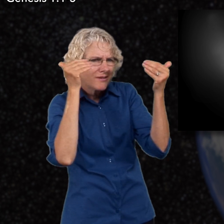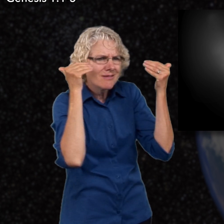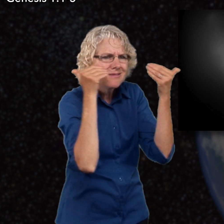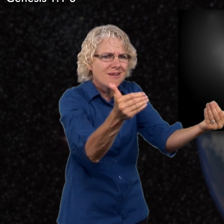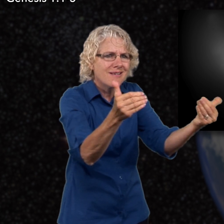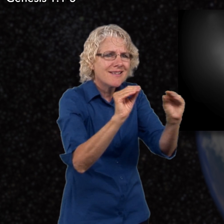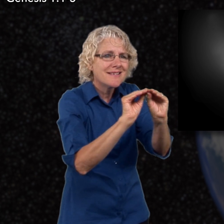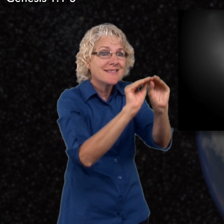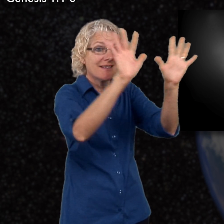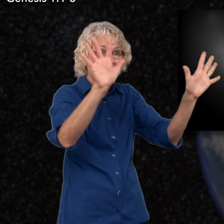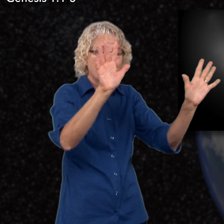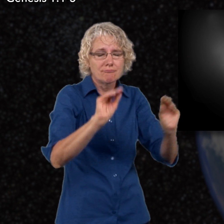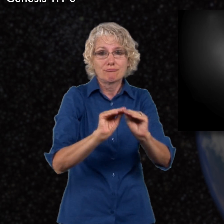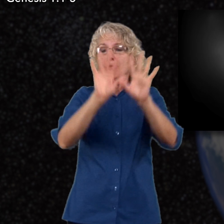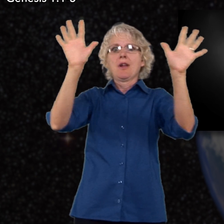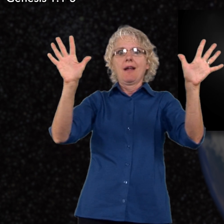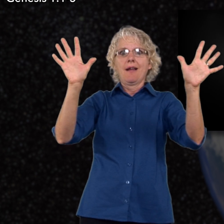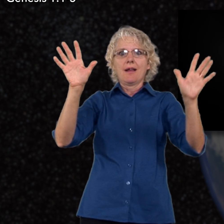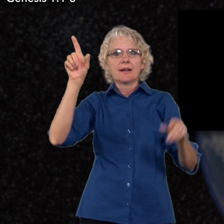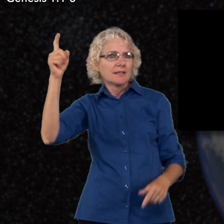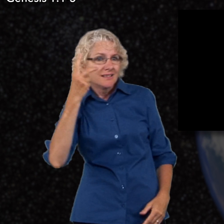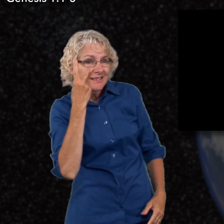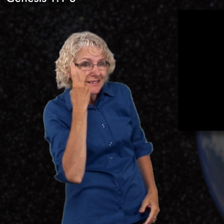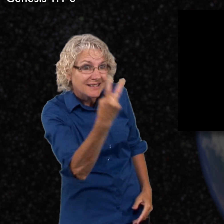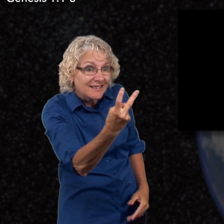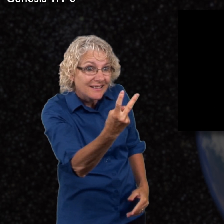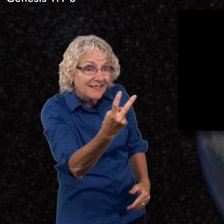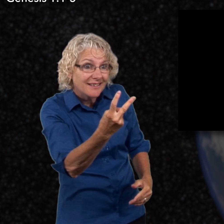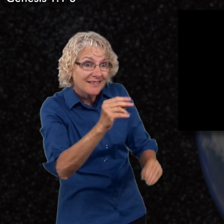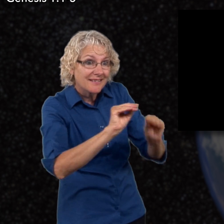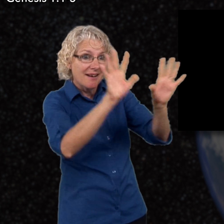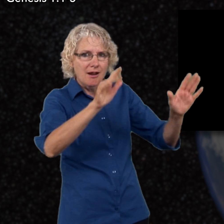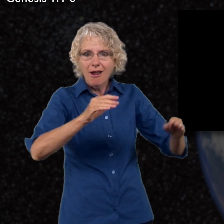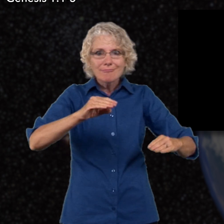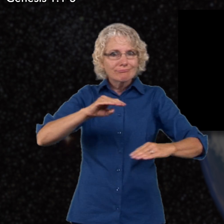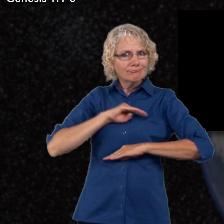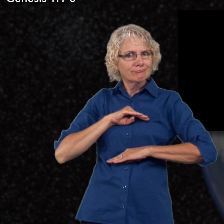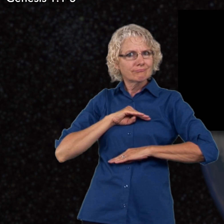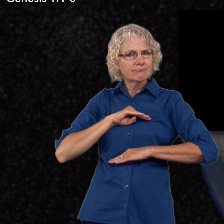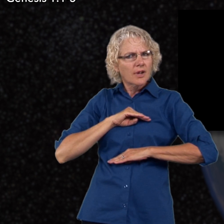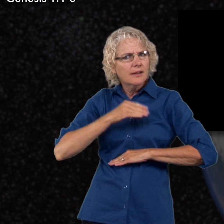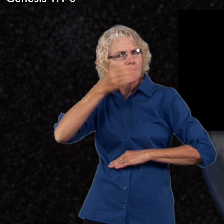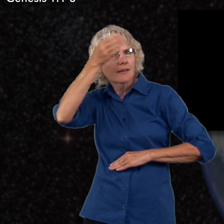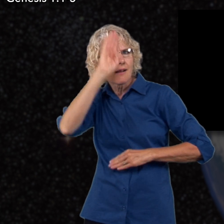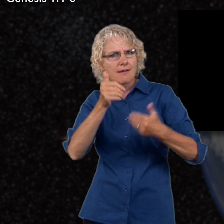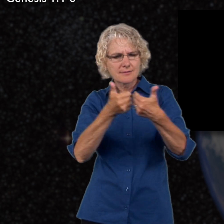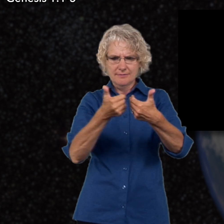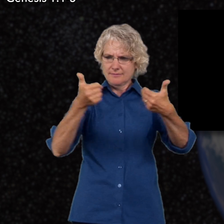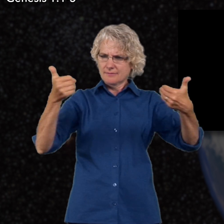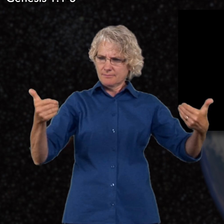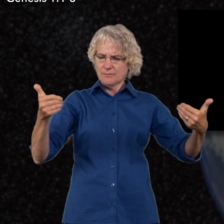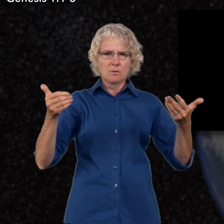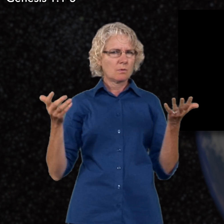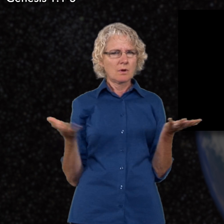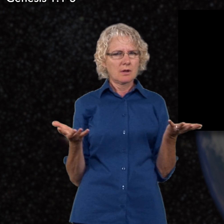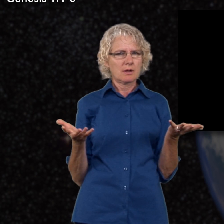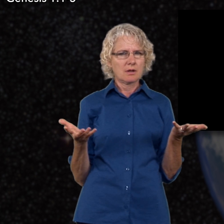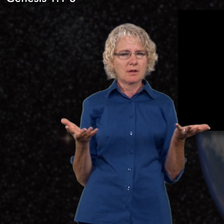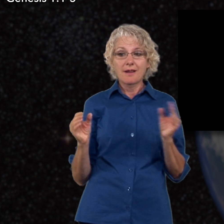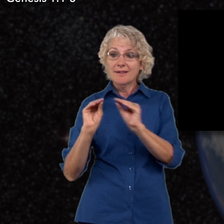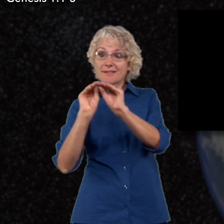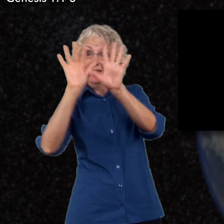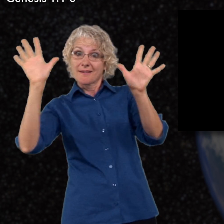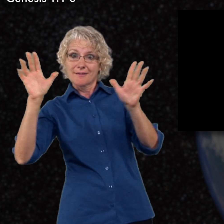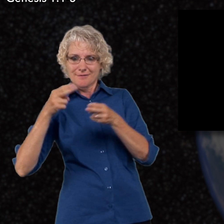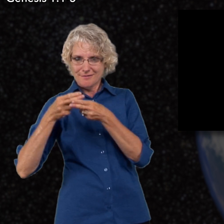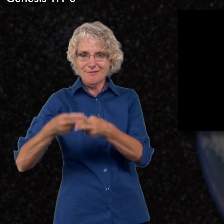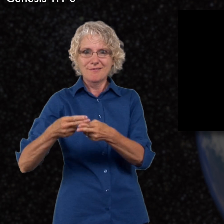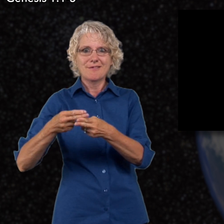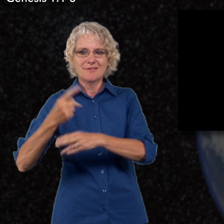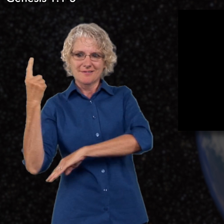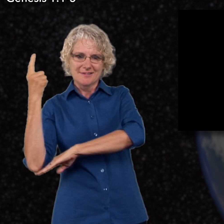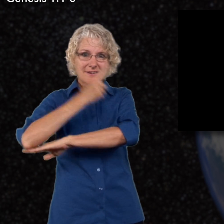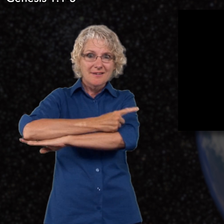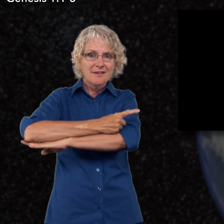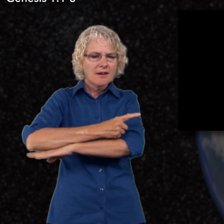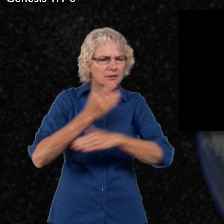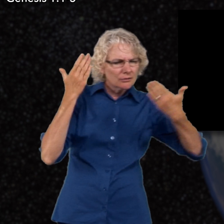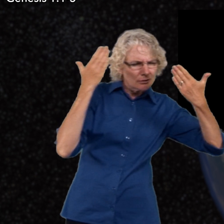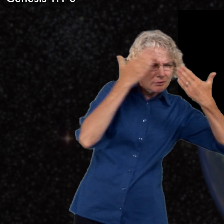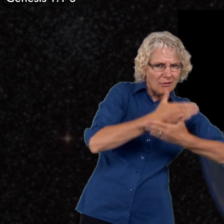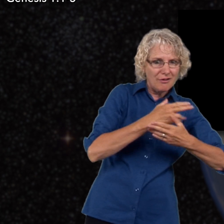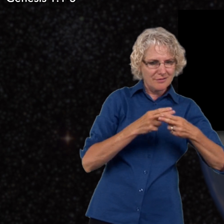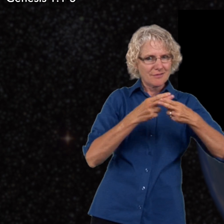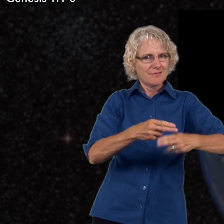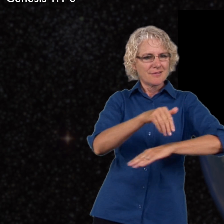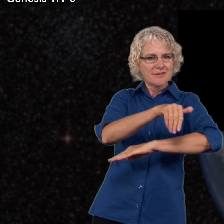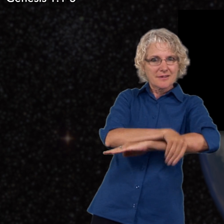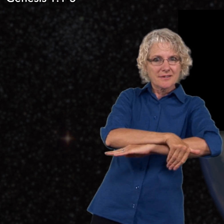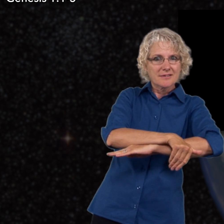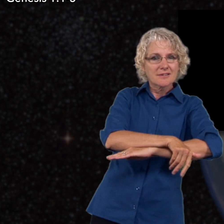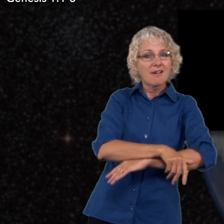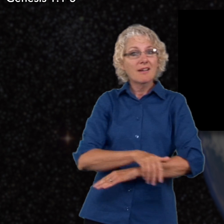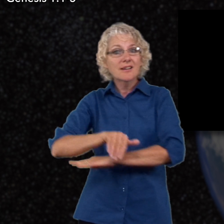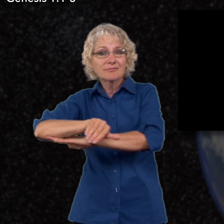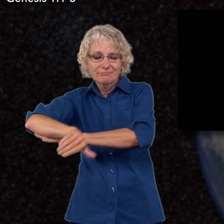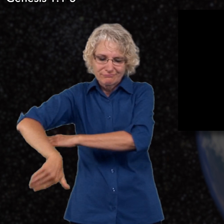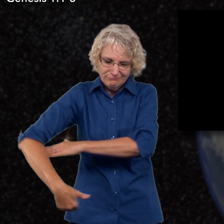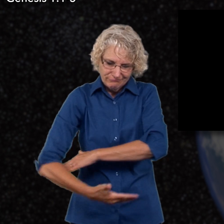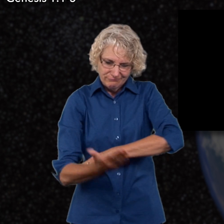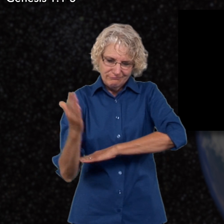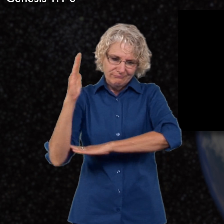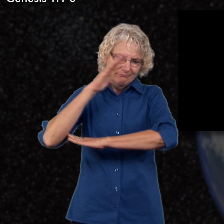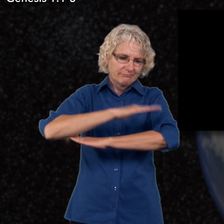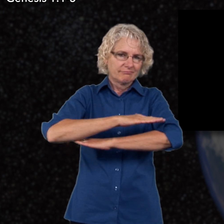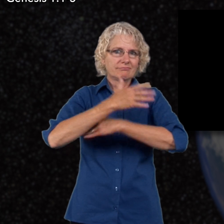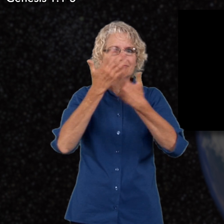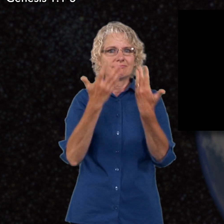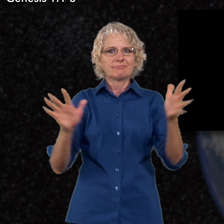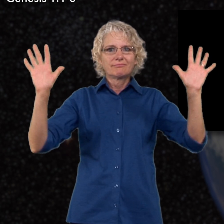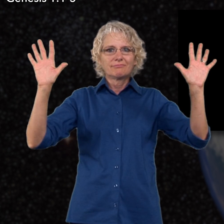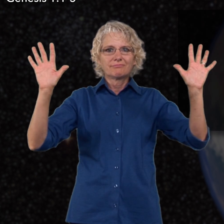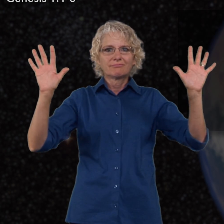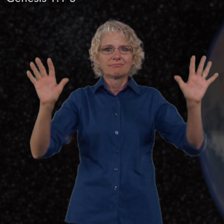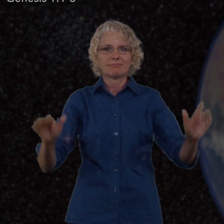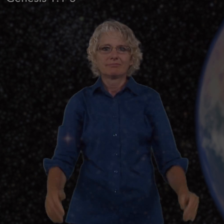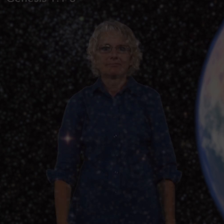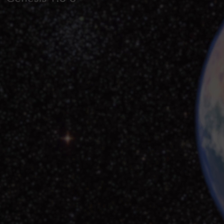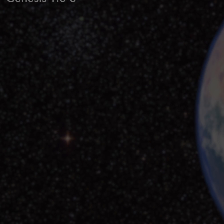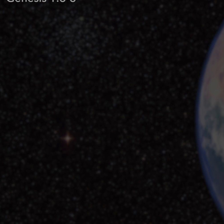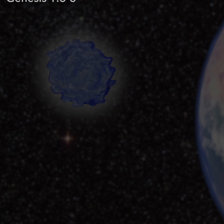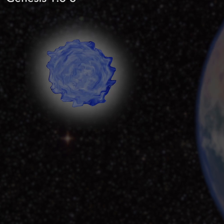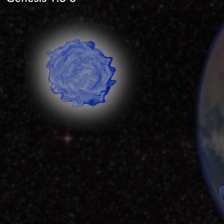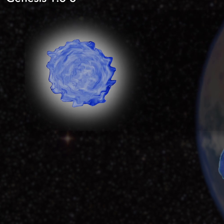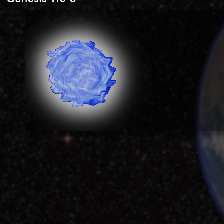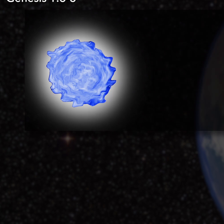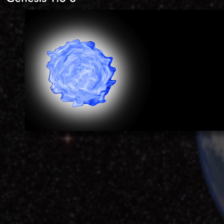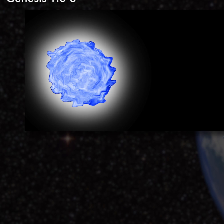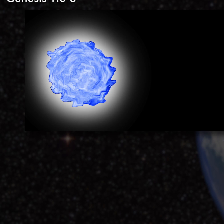And God said, “Let there be light,” and there was light. And God saw that the light was good, and He separated the light from the darkness. God called the light “day,” and the darkness He called “night.” And there was evening, and there was morning—the first day.